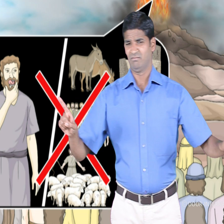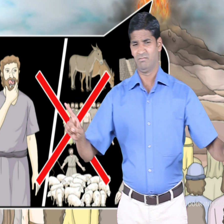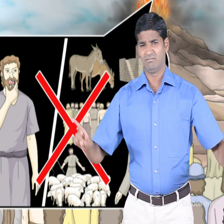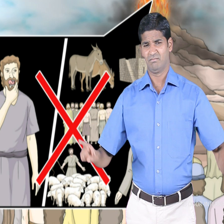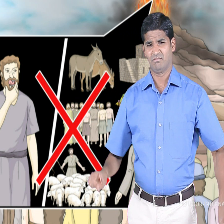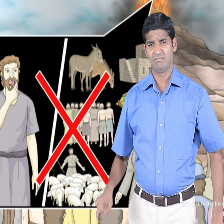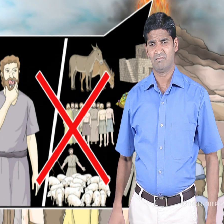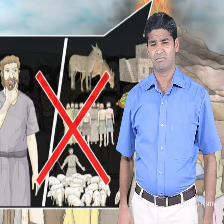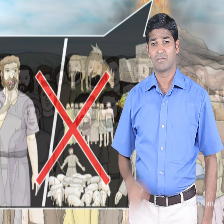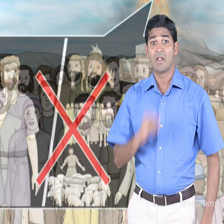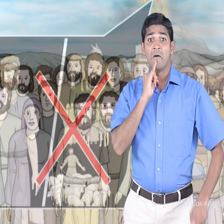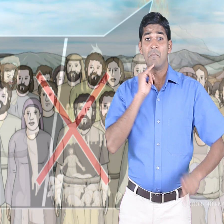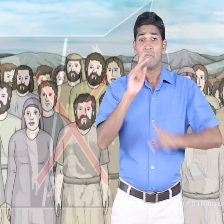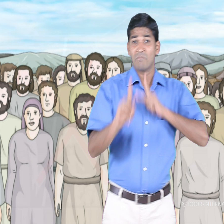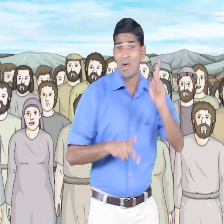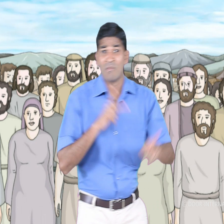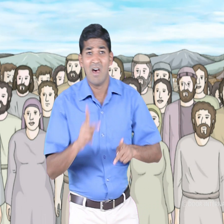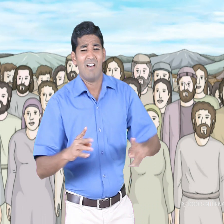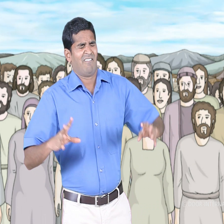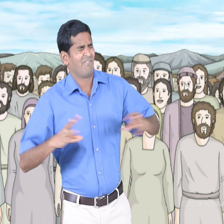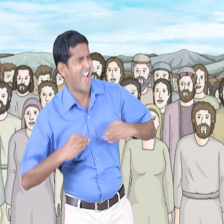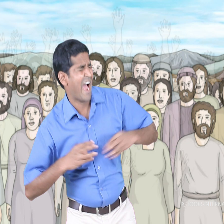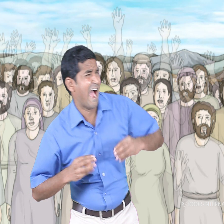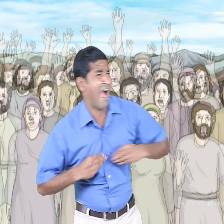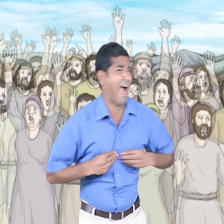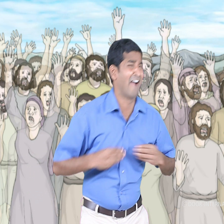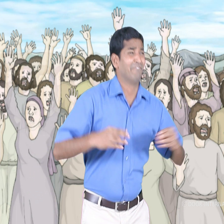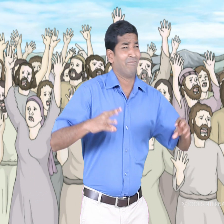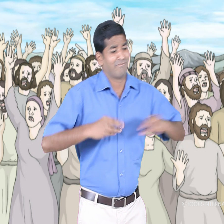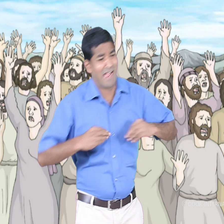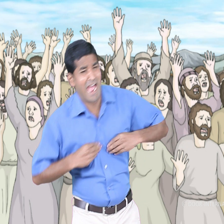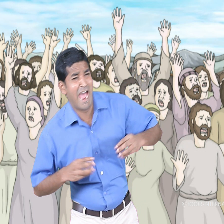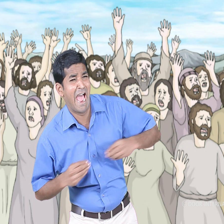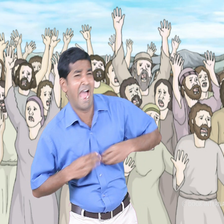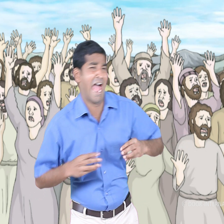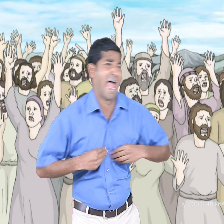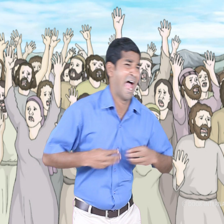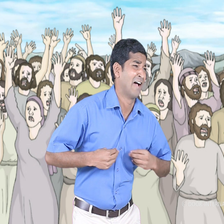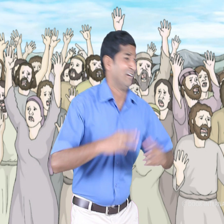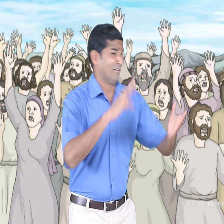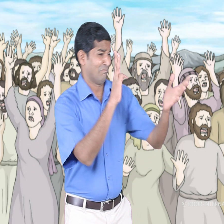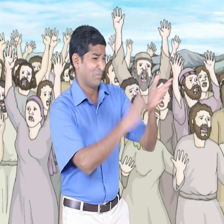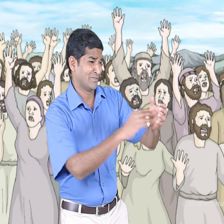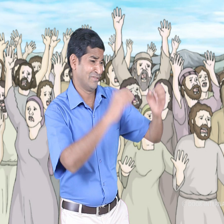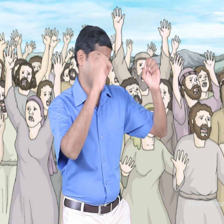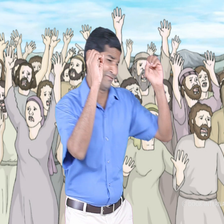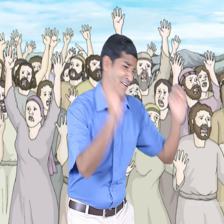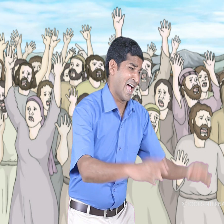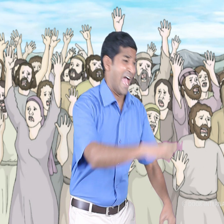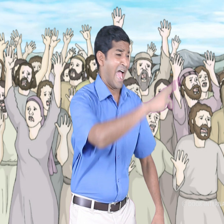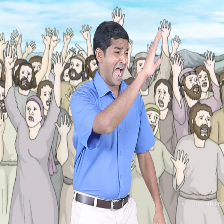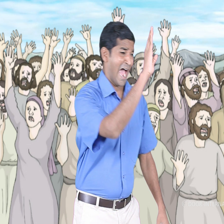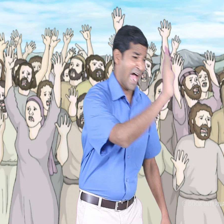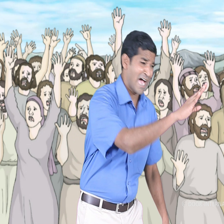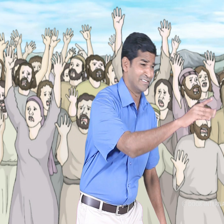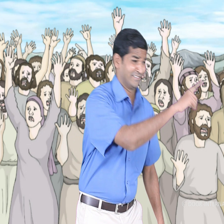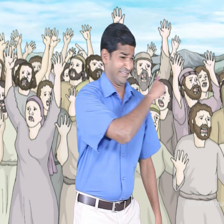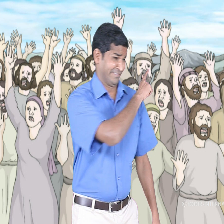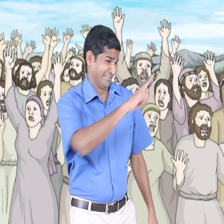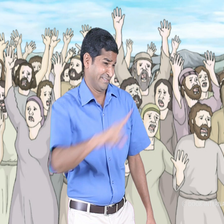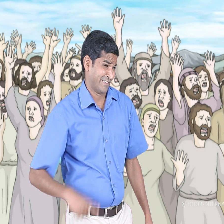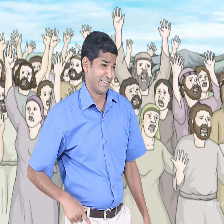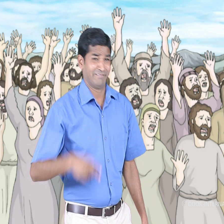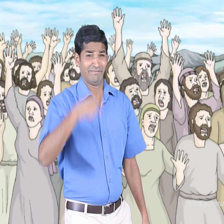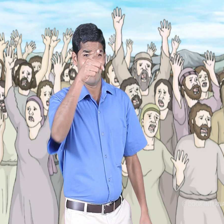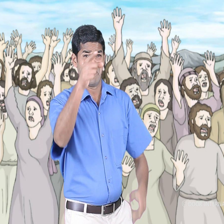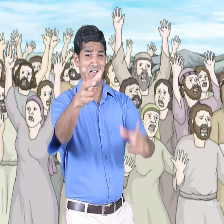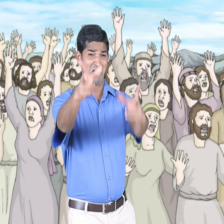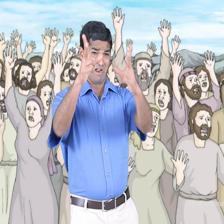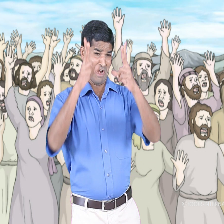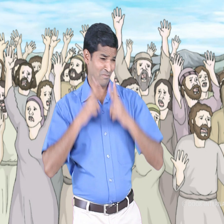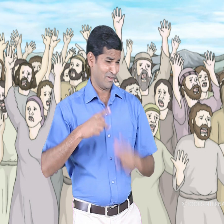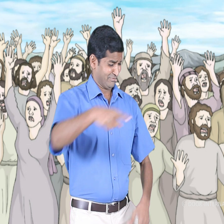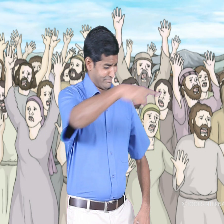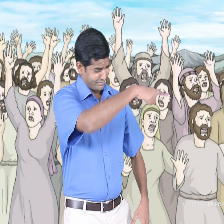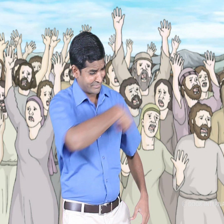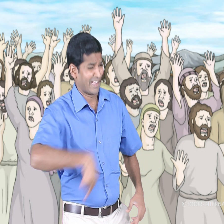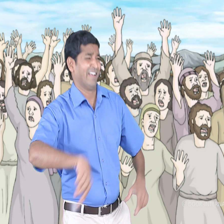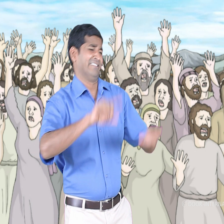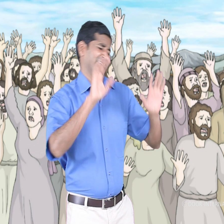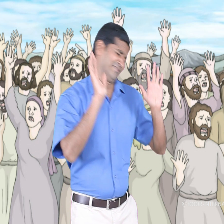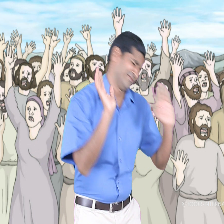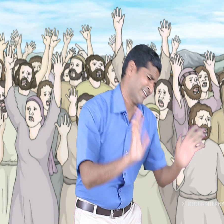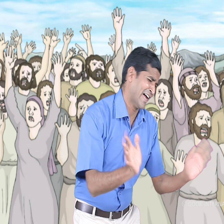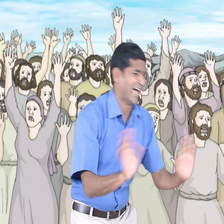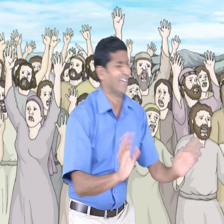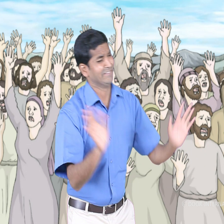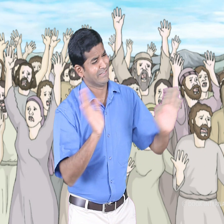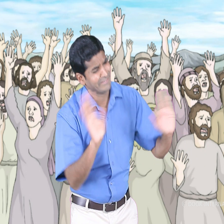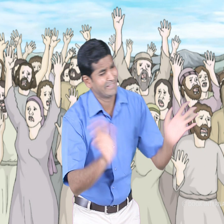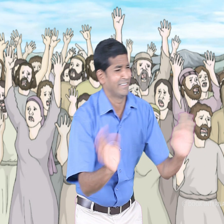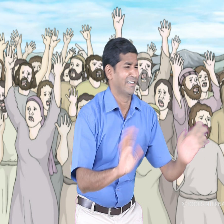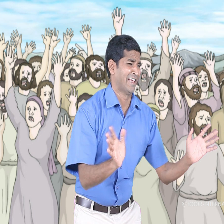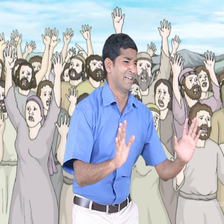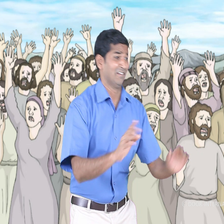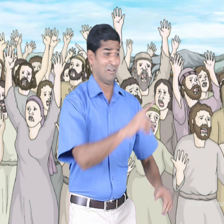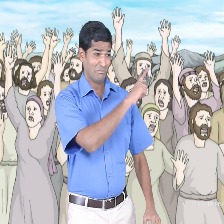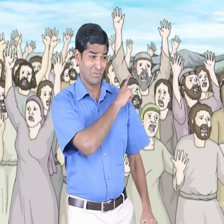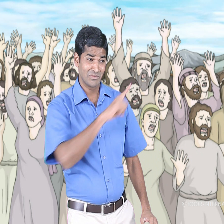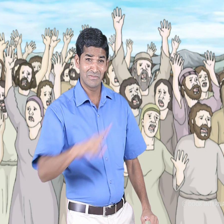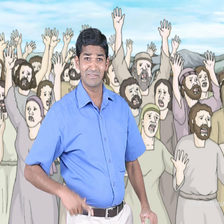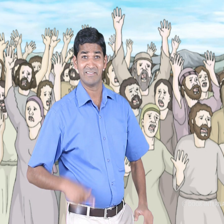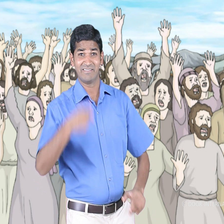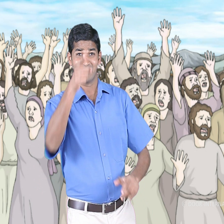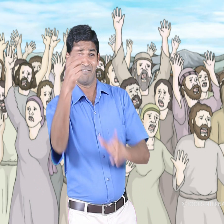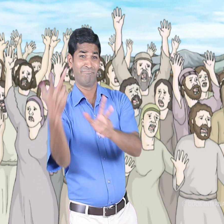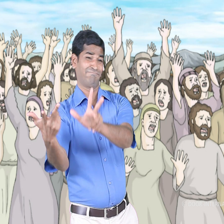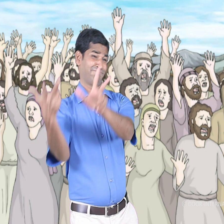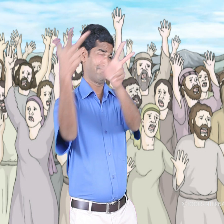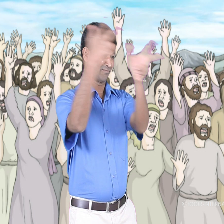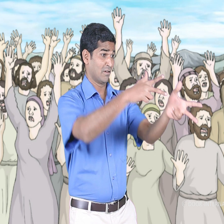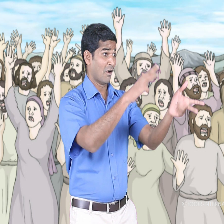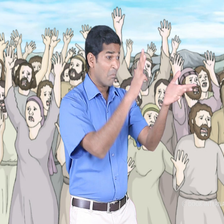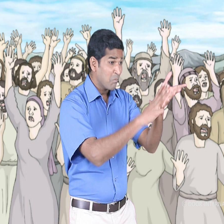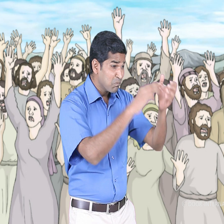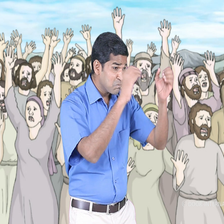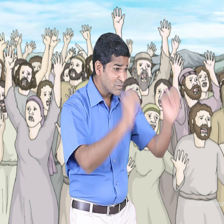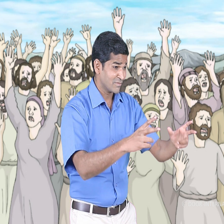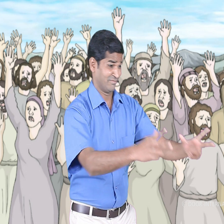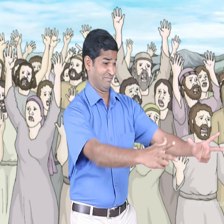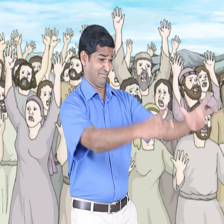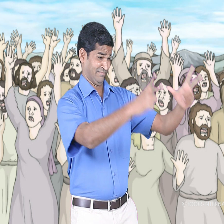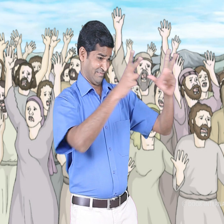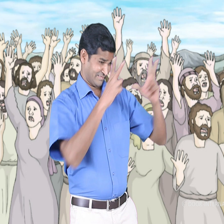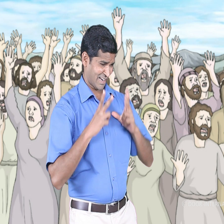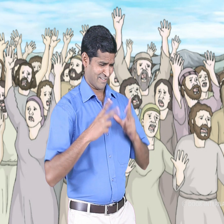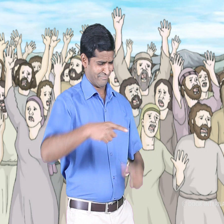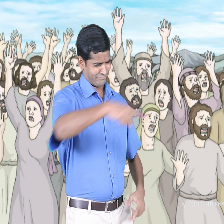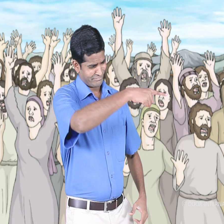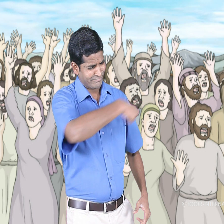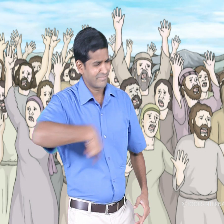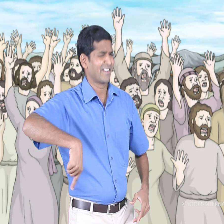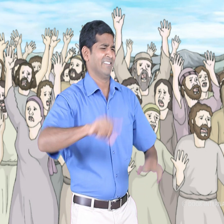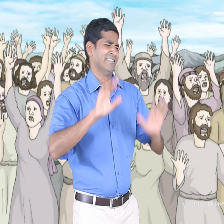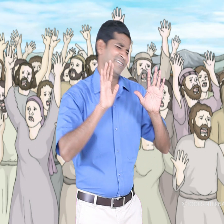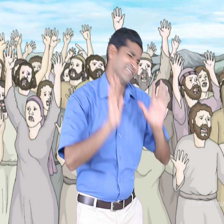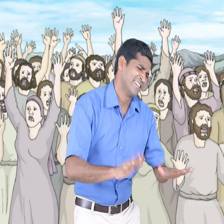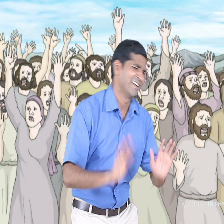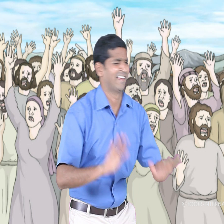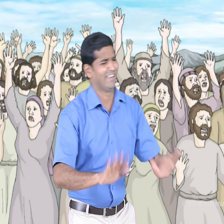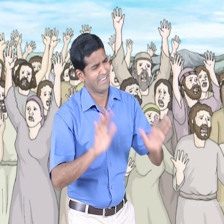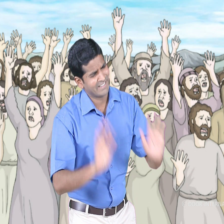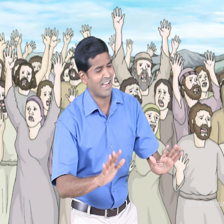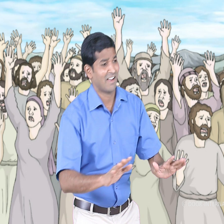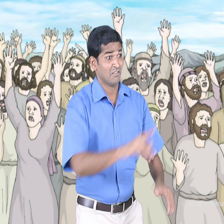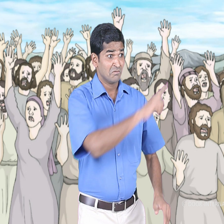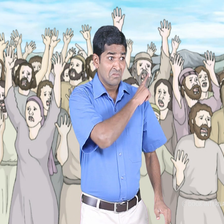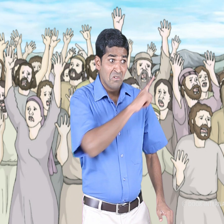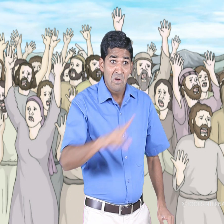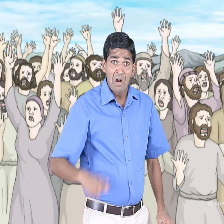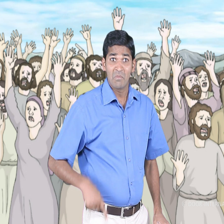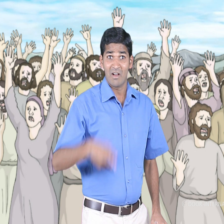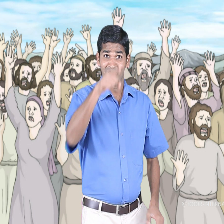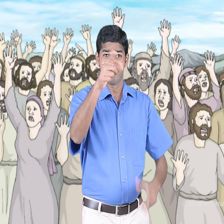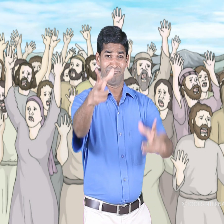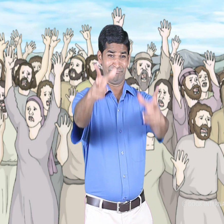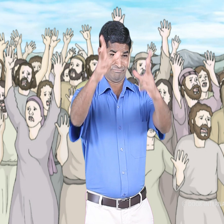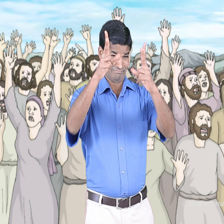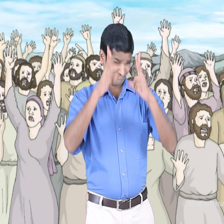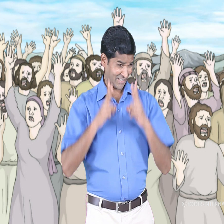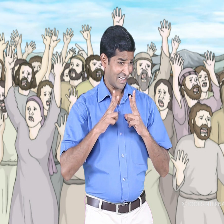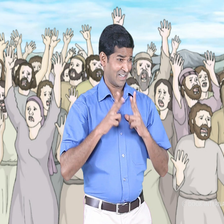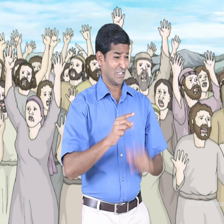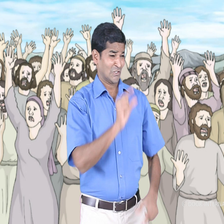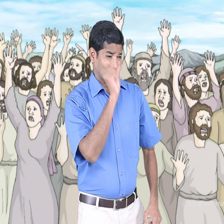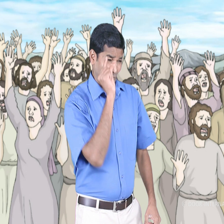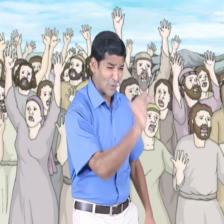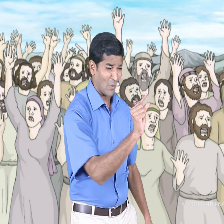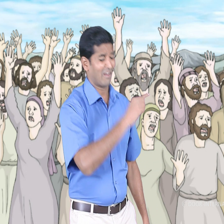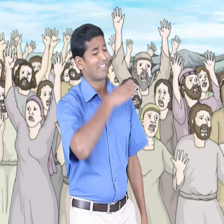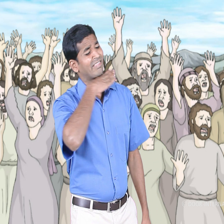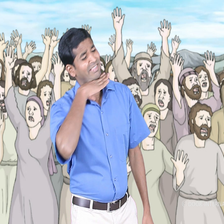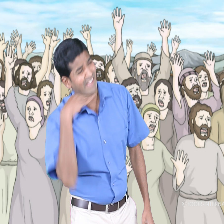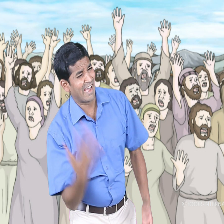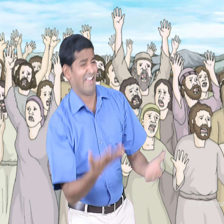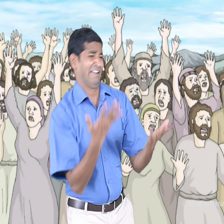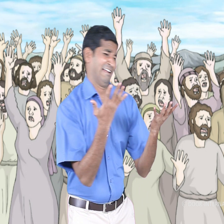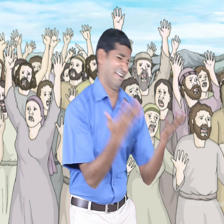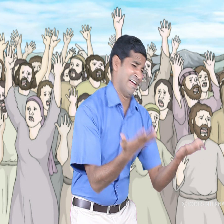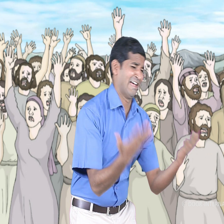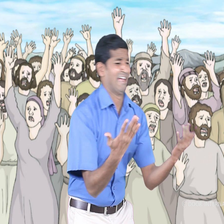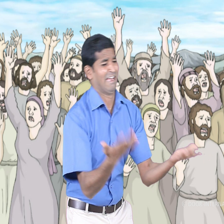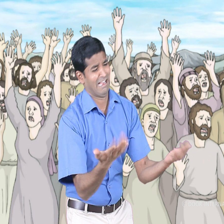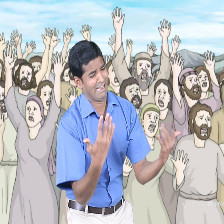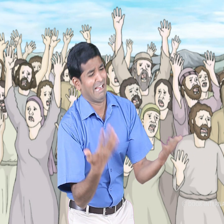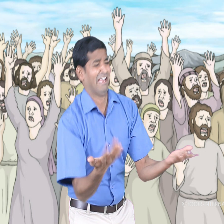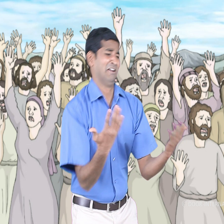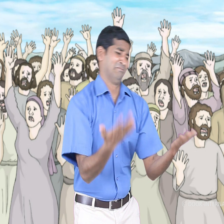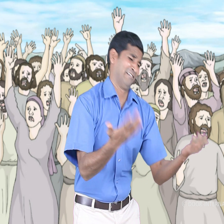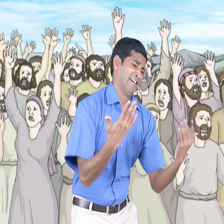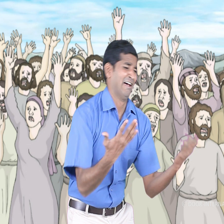When all the people witnessed the thunder and lightning, the sounding of the ram’s horn, and the mountain enveloped in smoke, they trembled and stood at a distance.